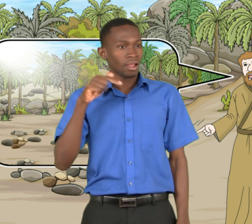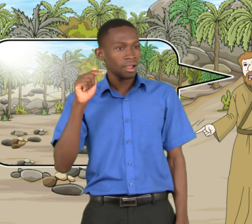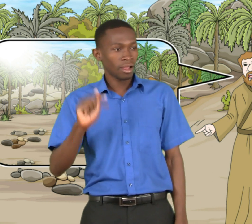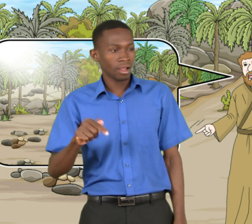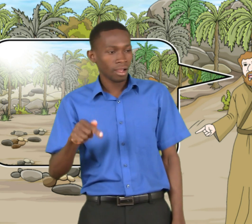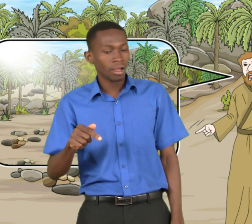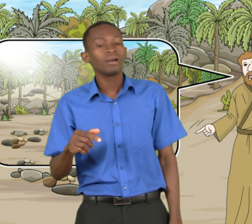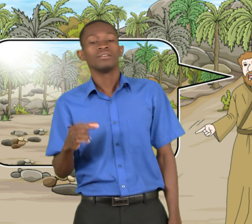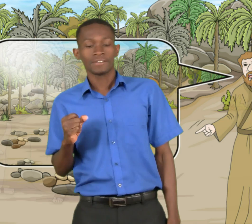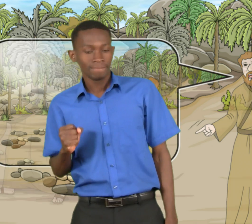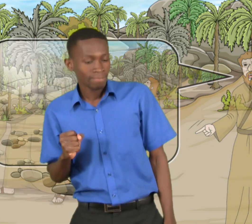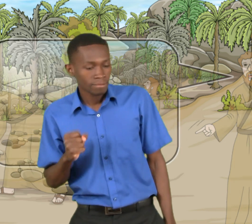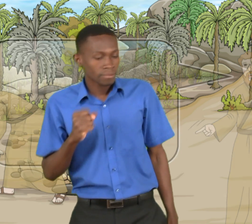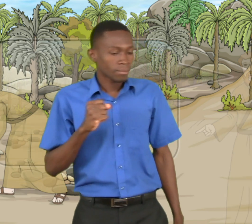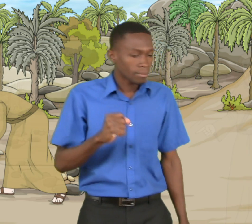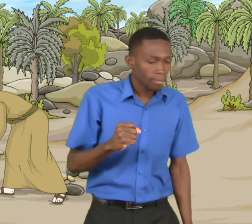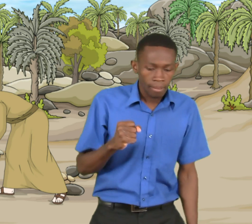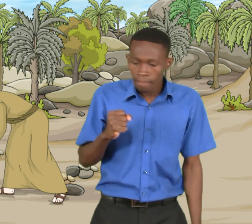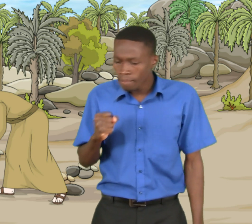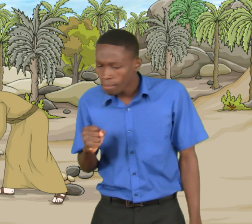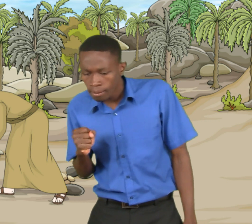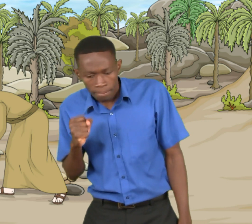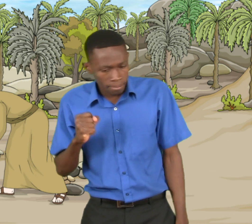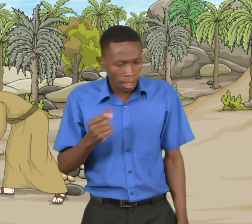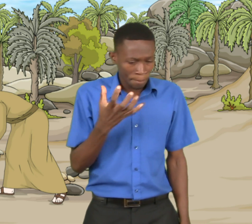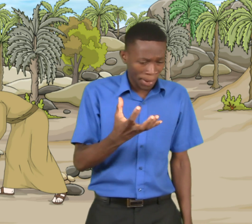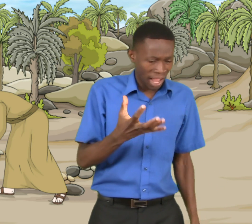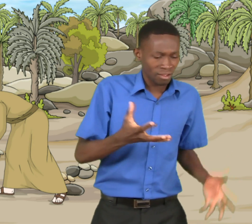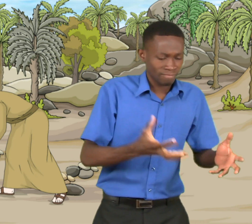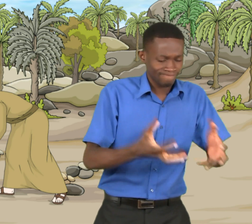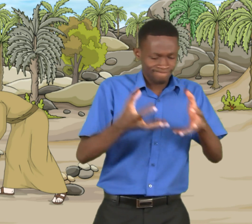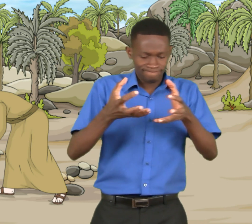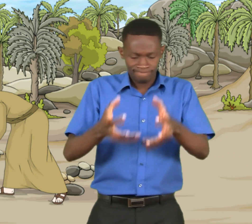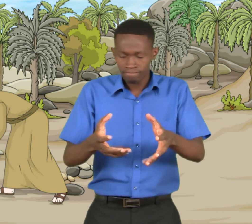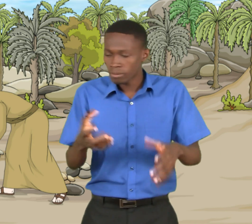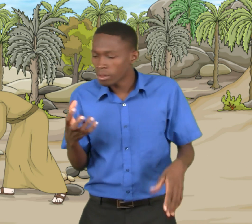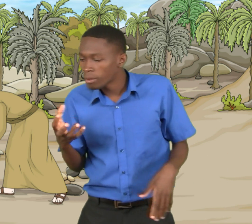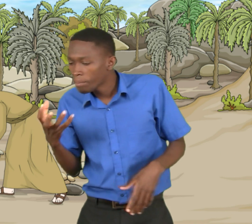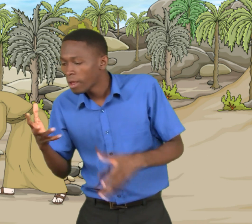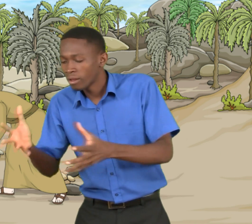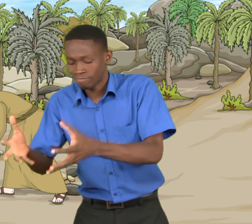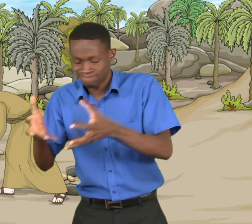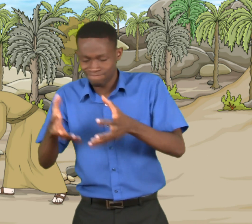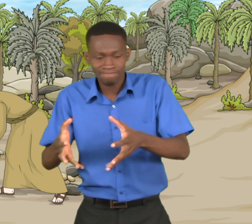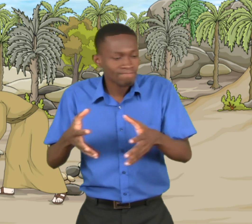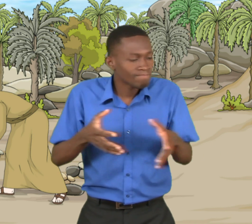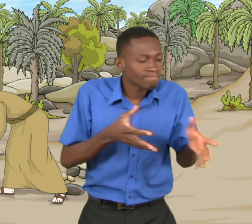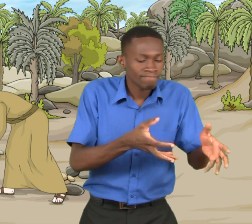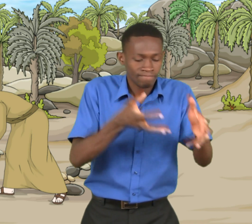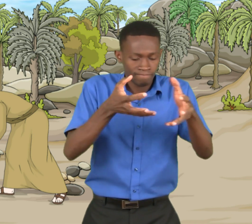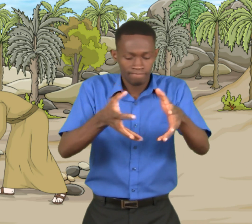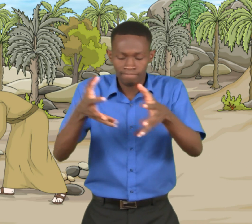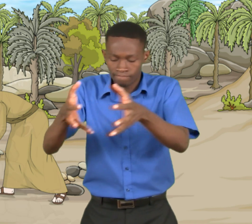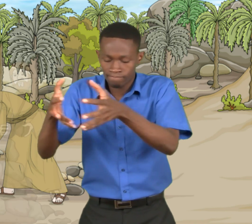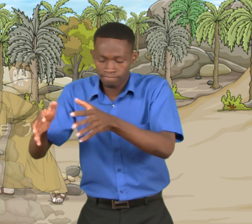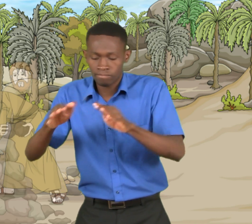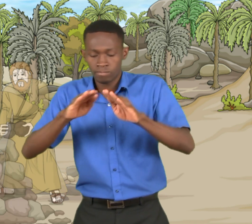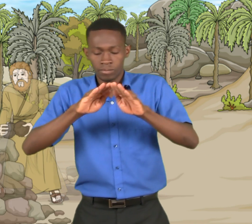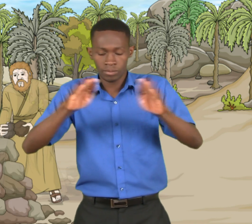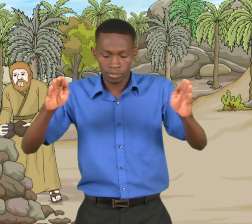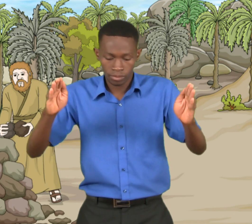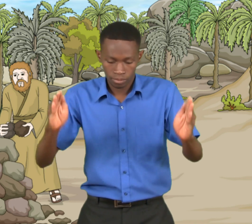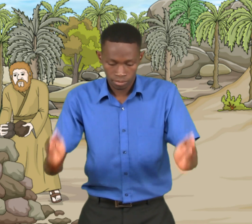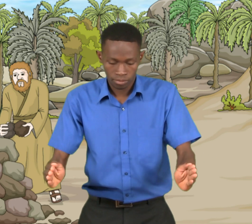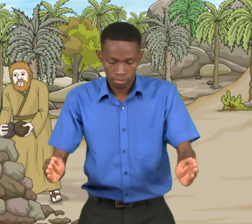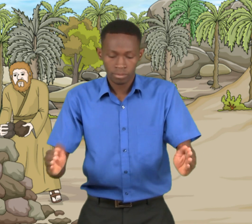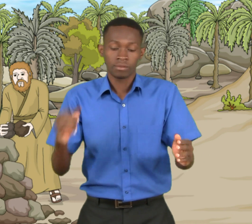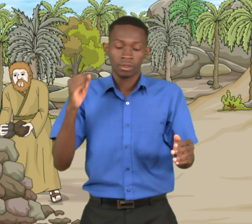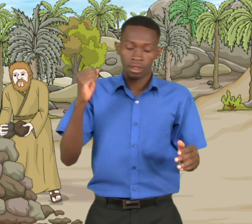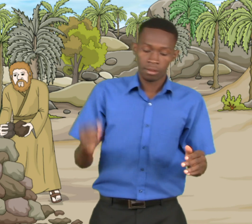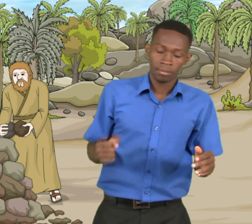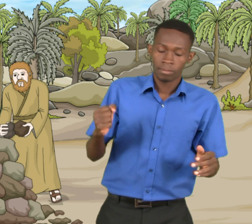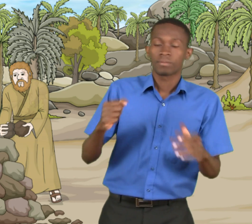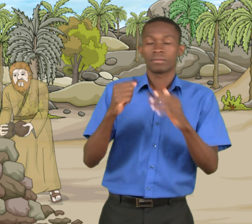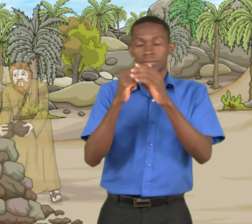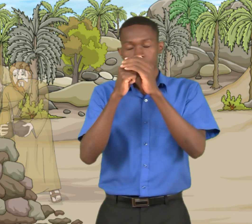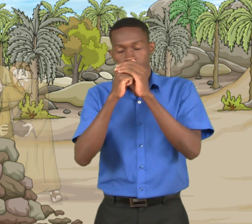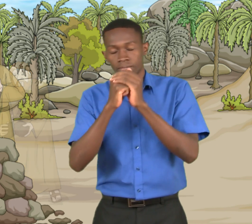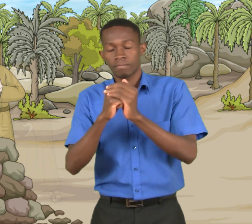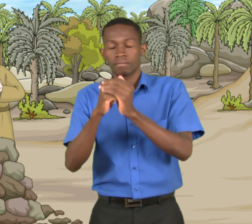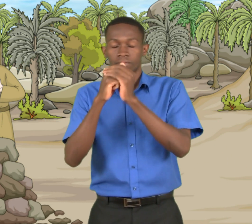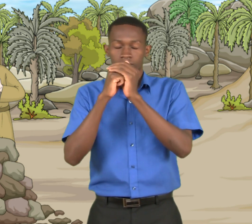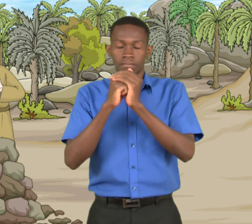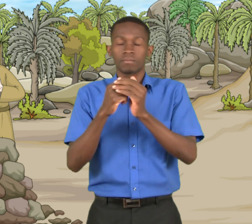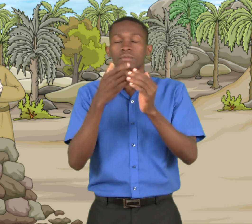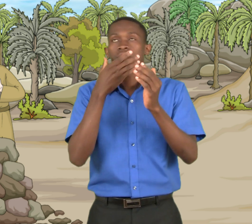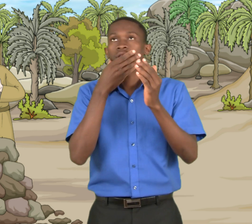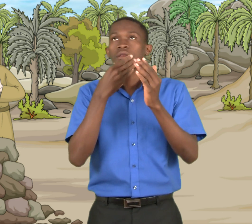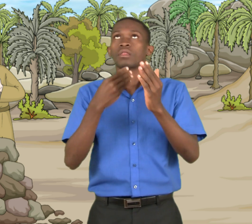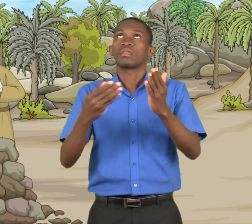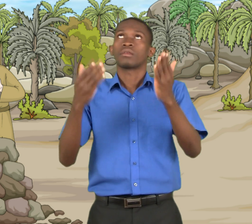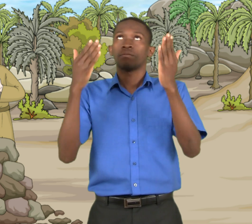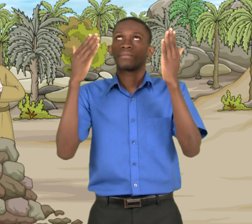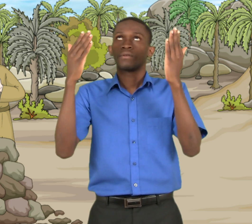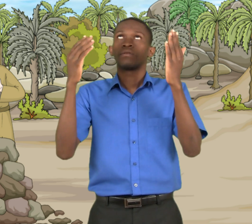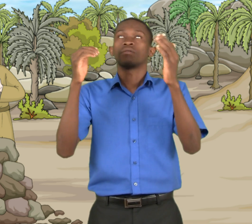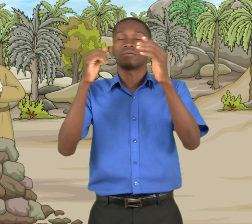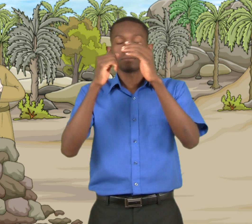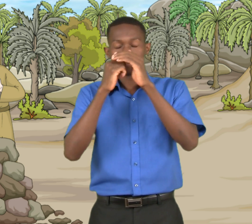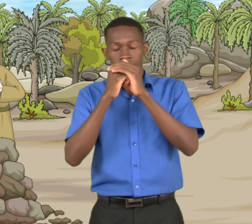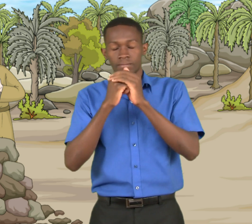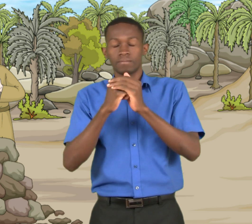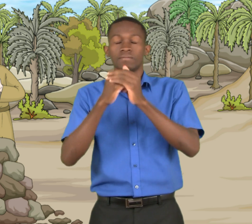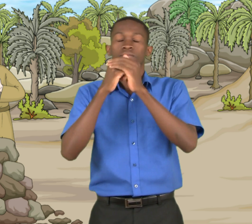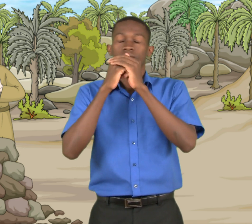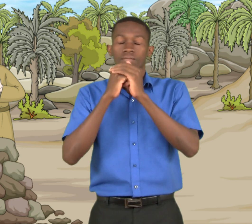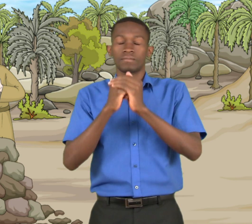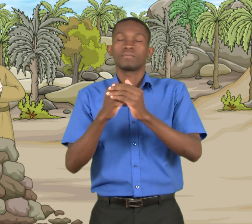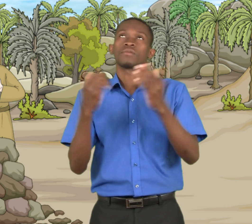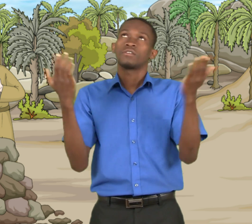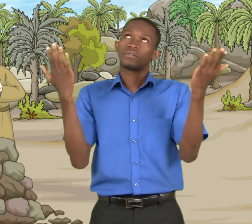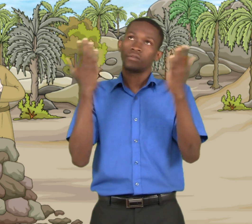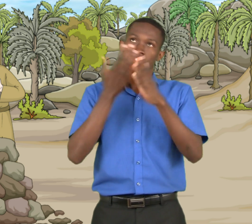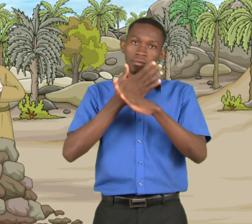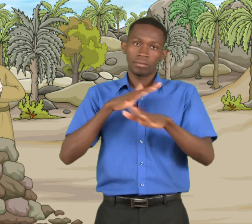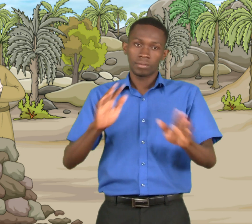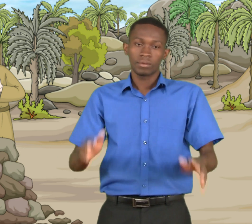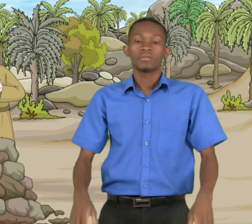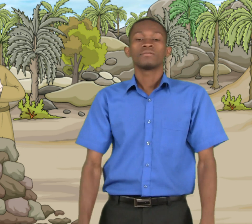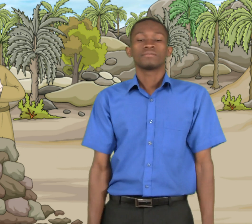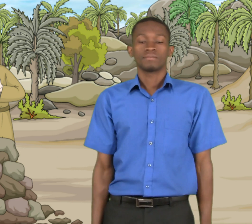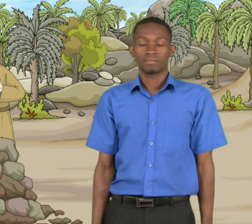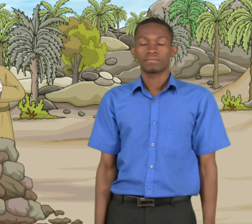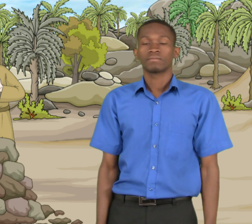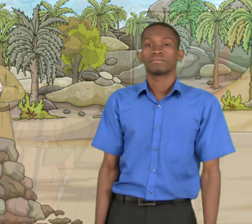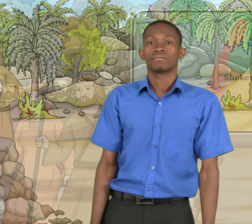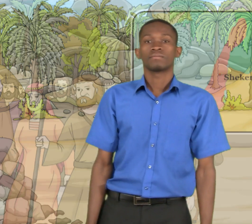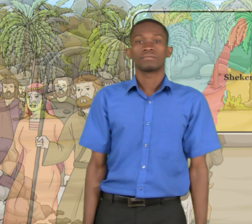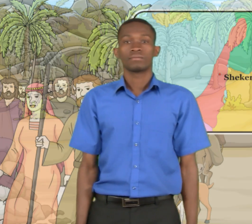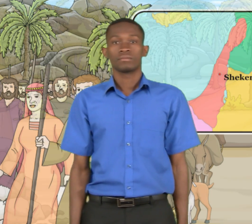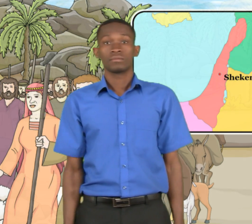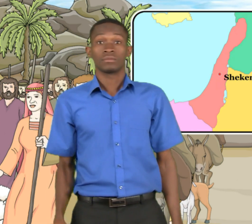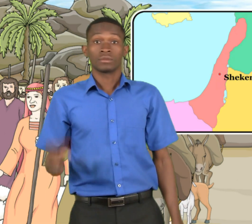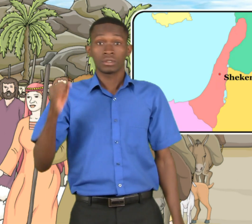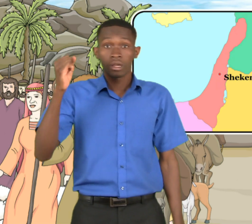So Abram built an altar there to the LORD, who had appeared to him.